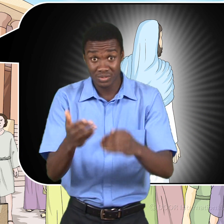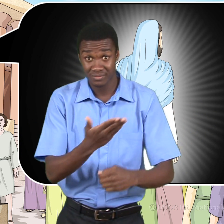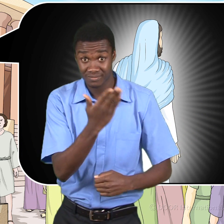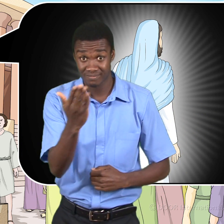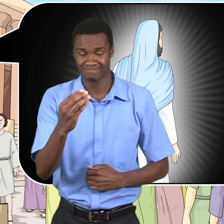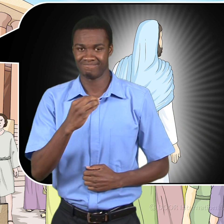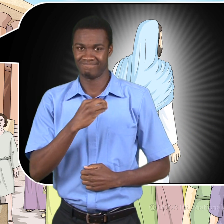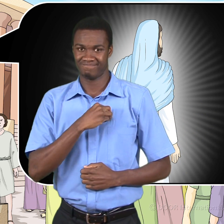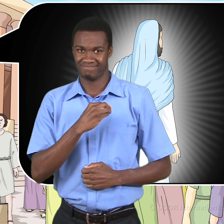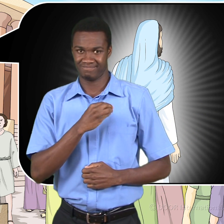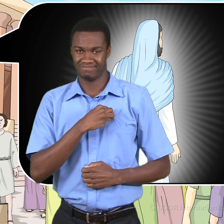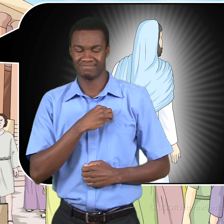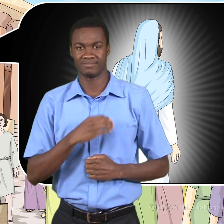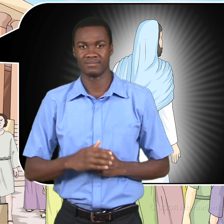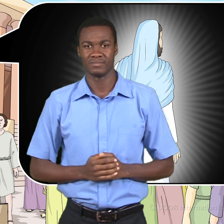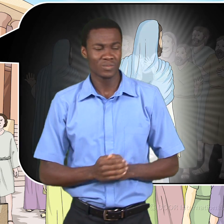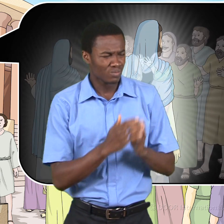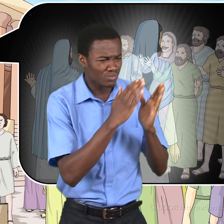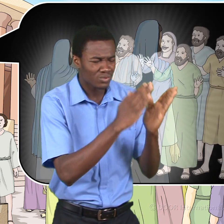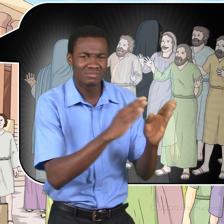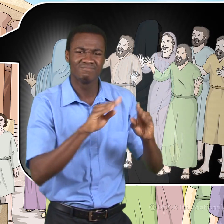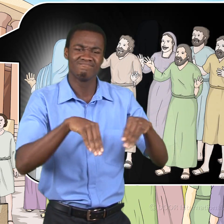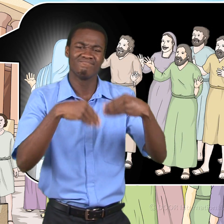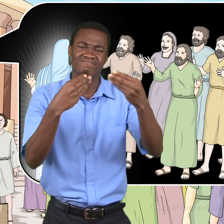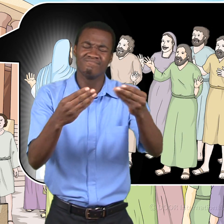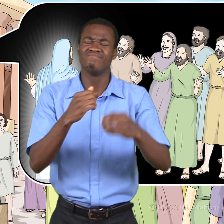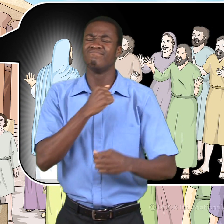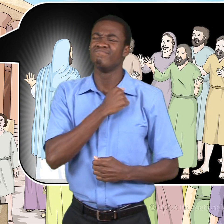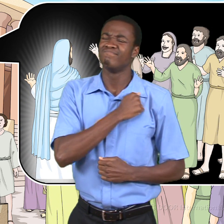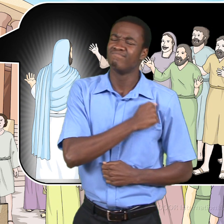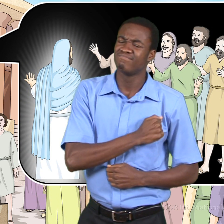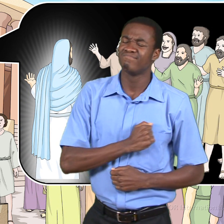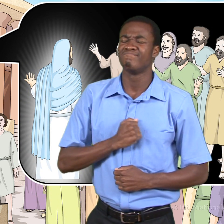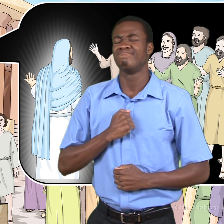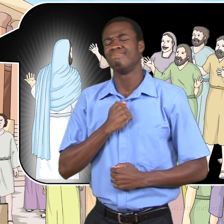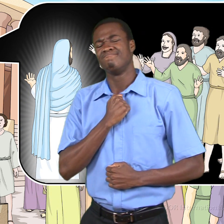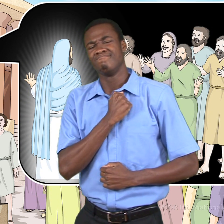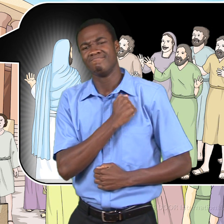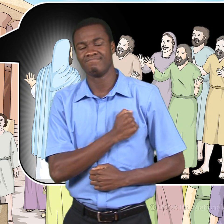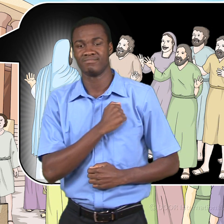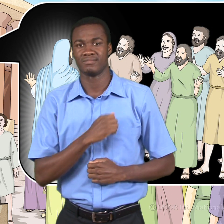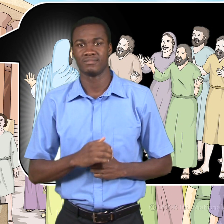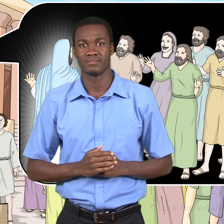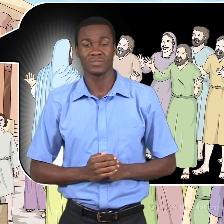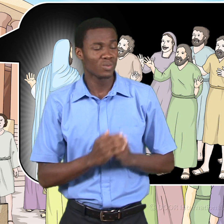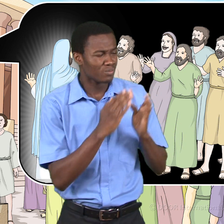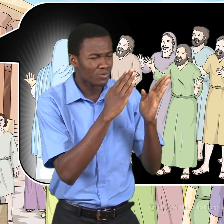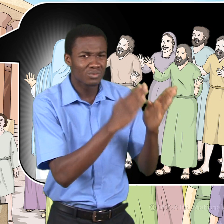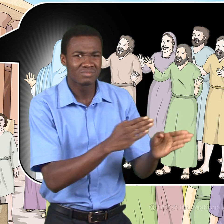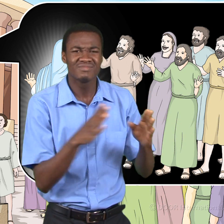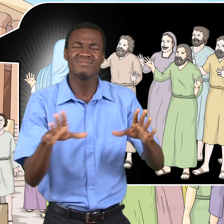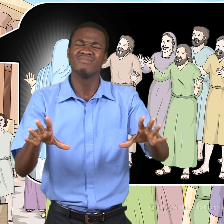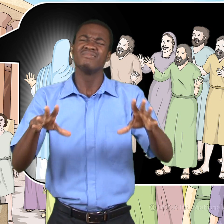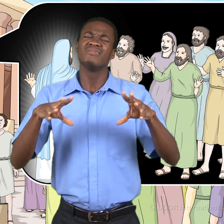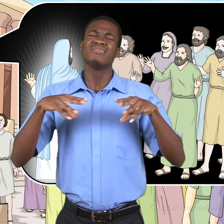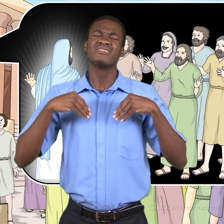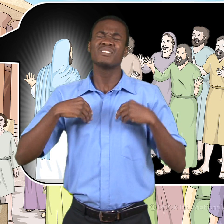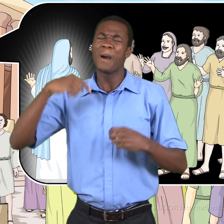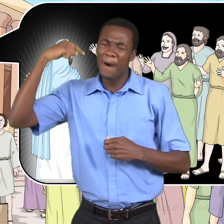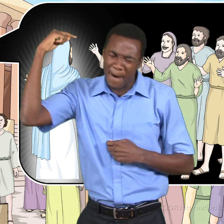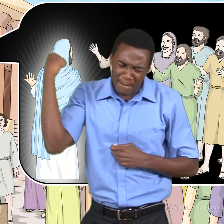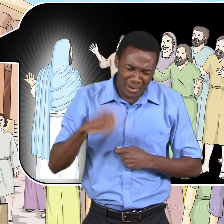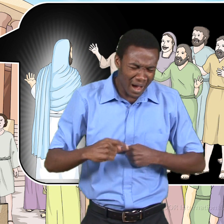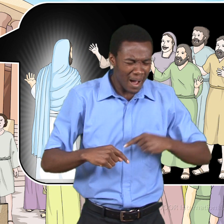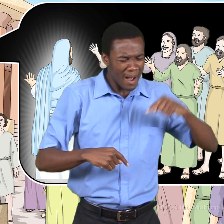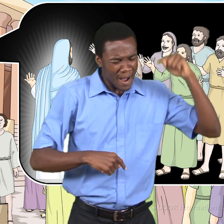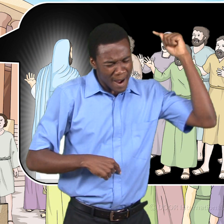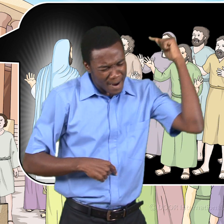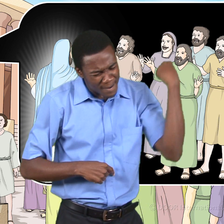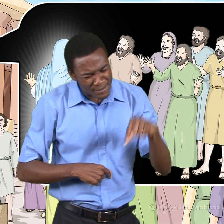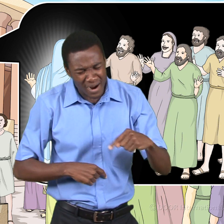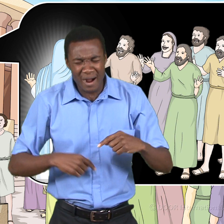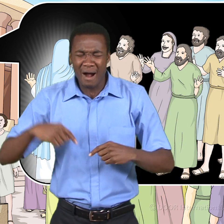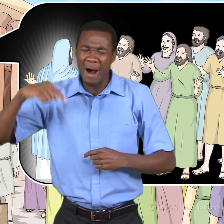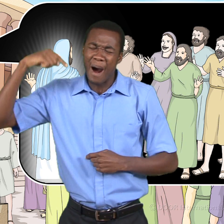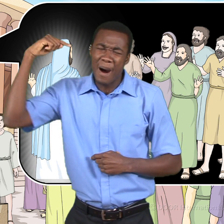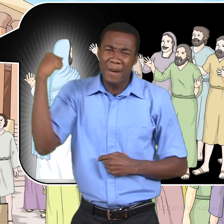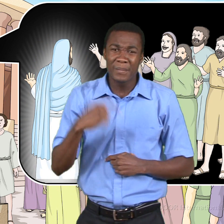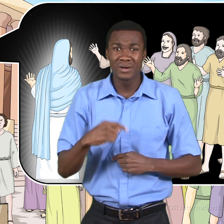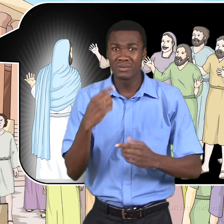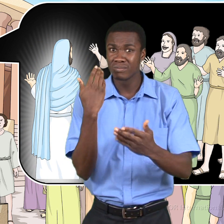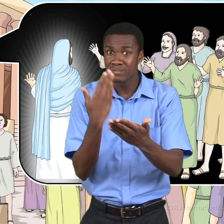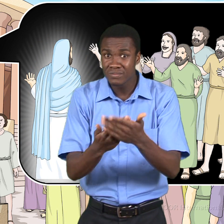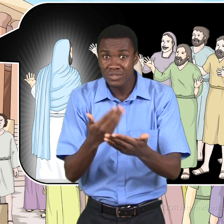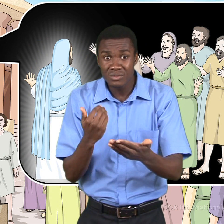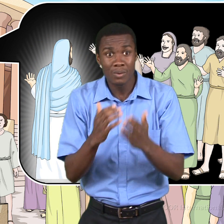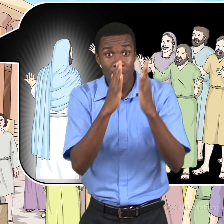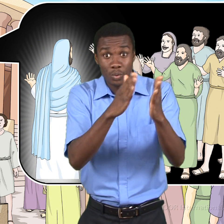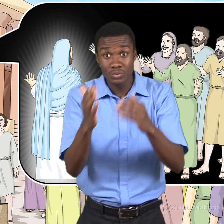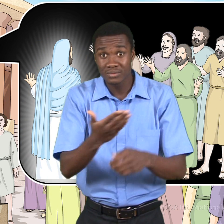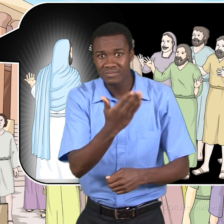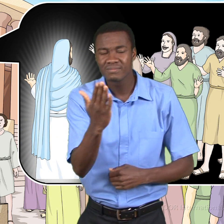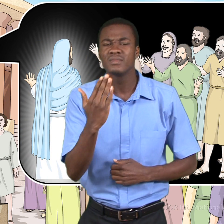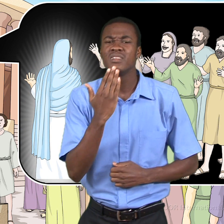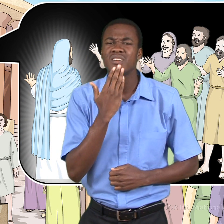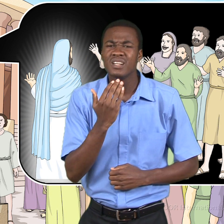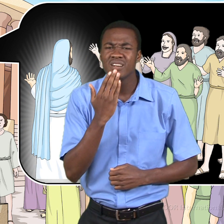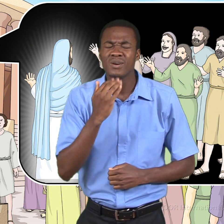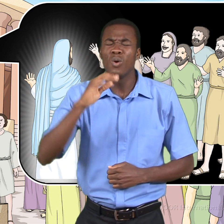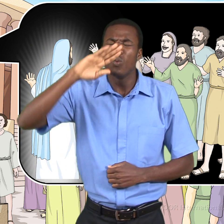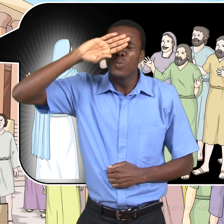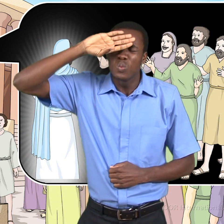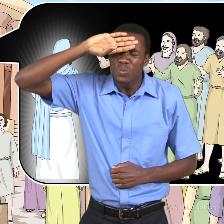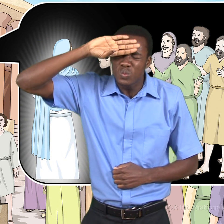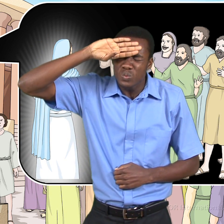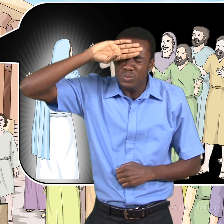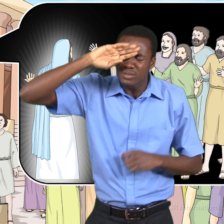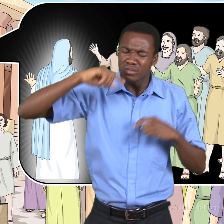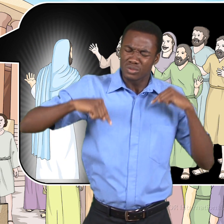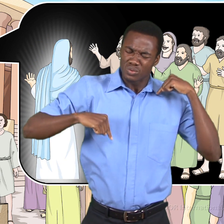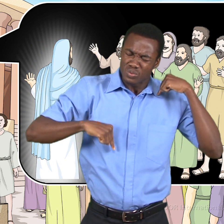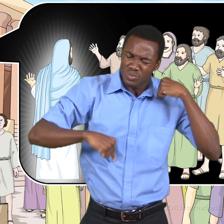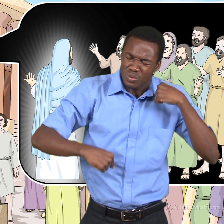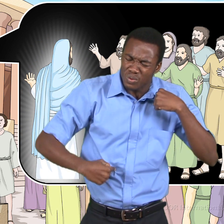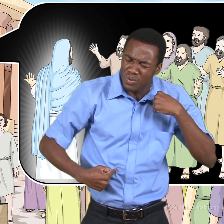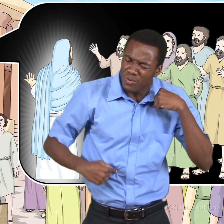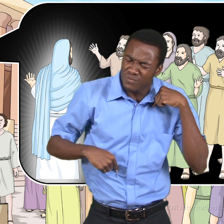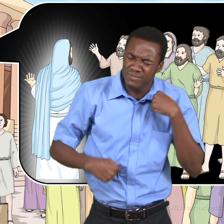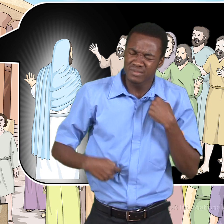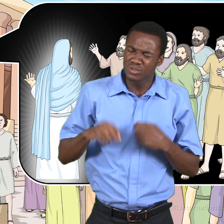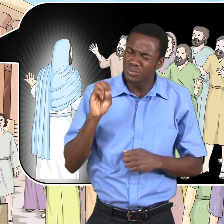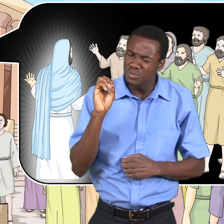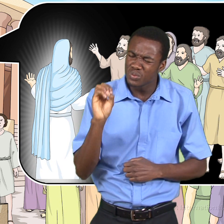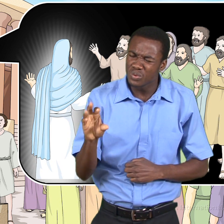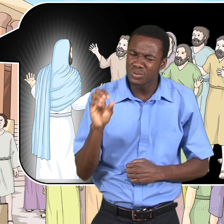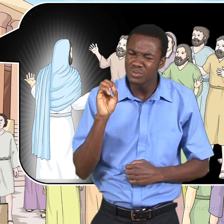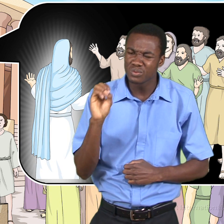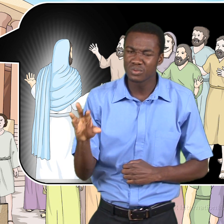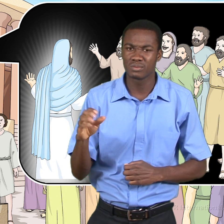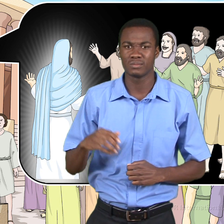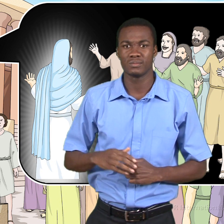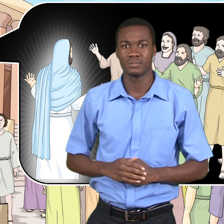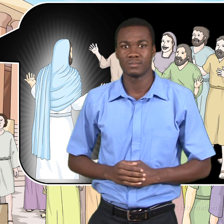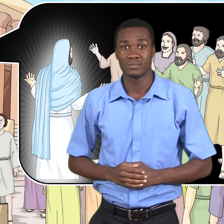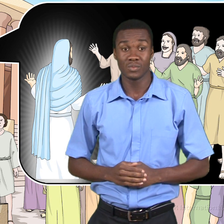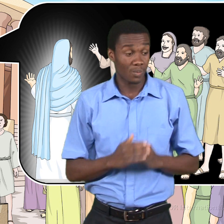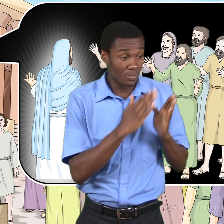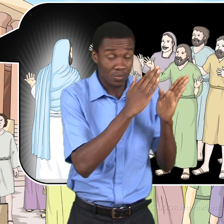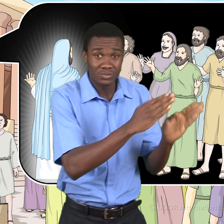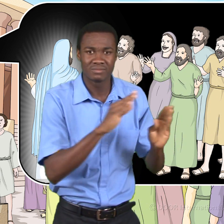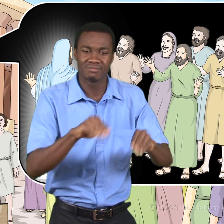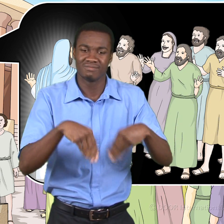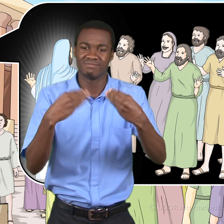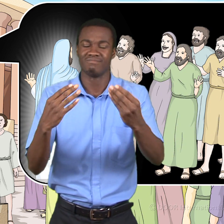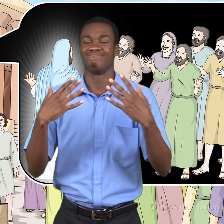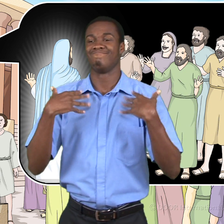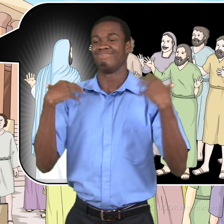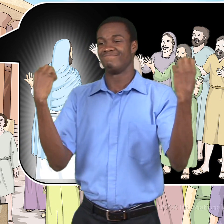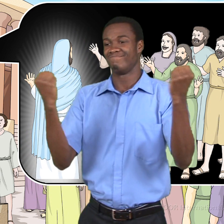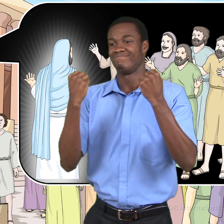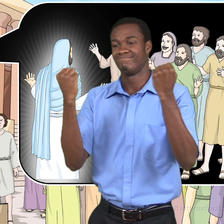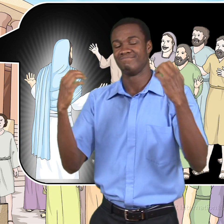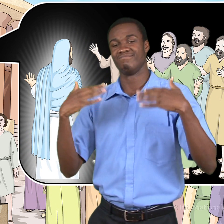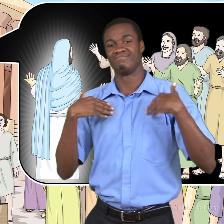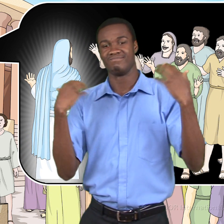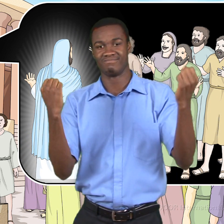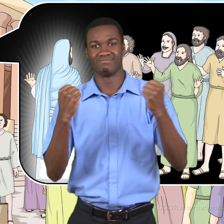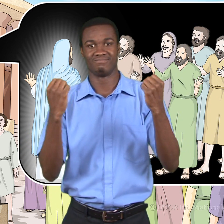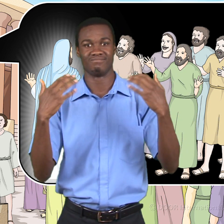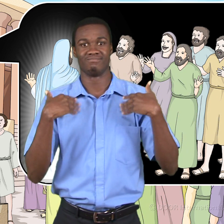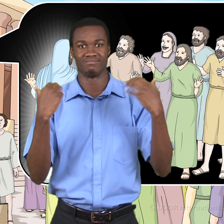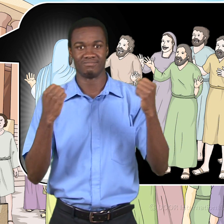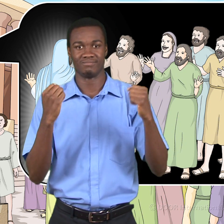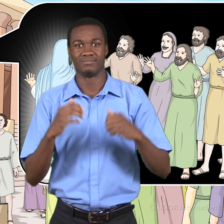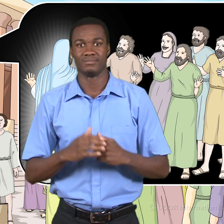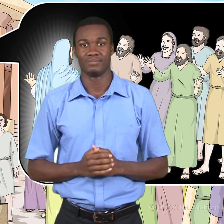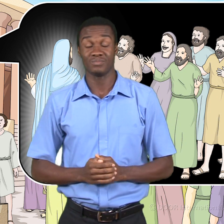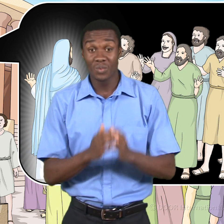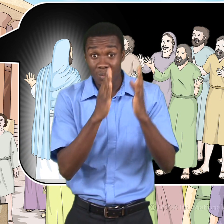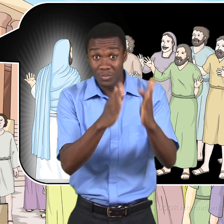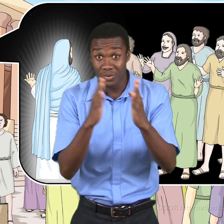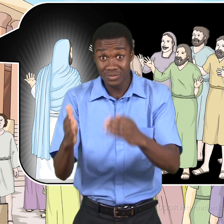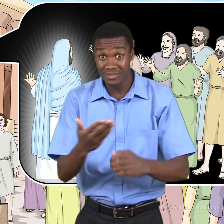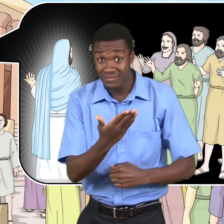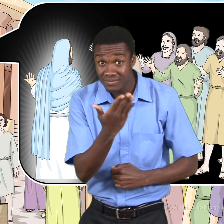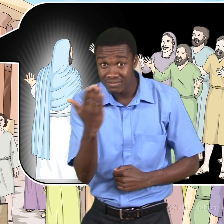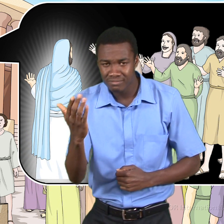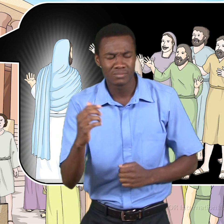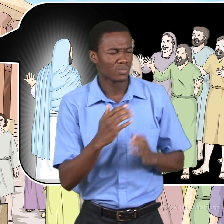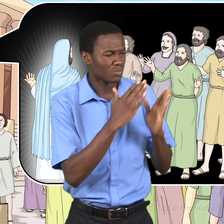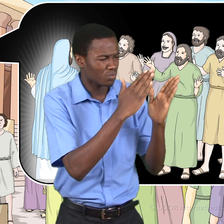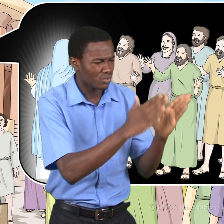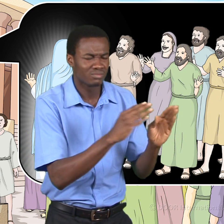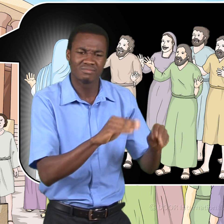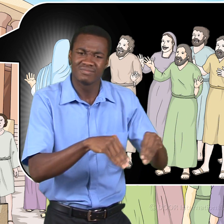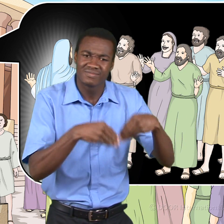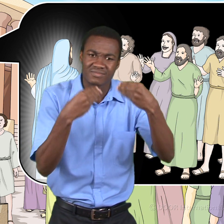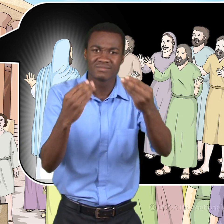Therefore I will allot Him a portion with the great, and He will divide the spoils with the strong, because He has poured out His life unto death, and He was numbered with the transgressors.